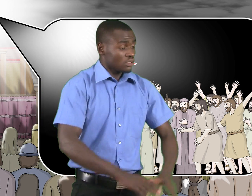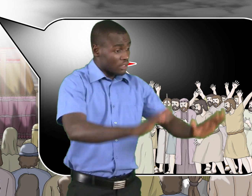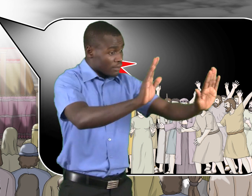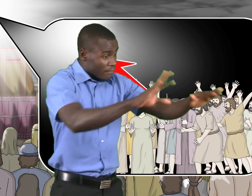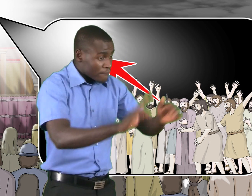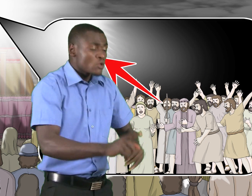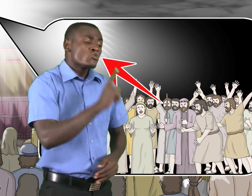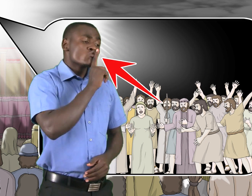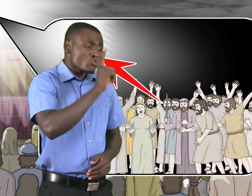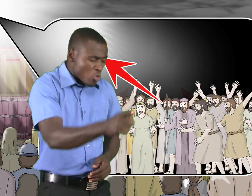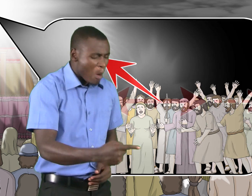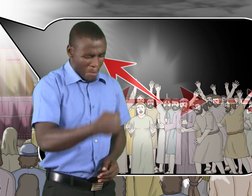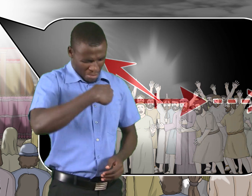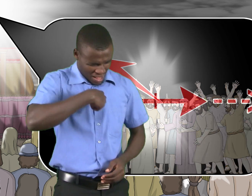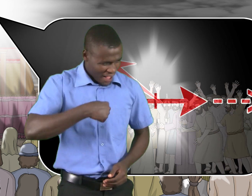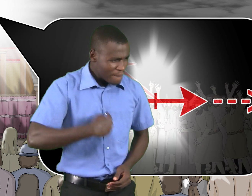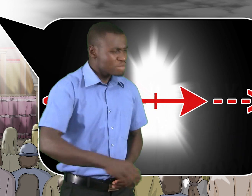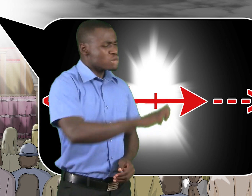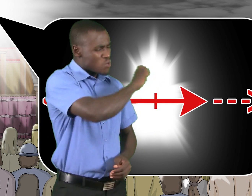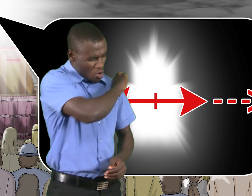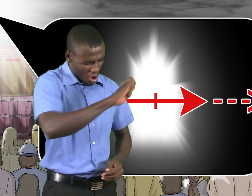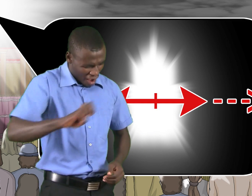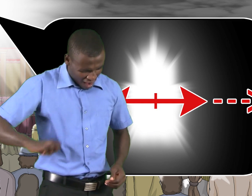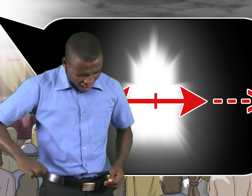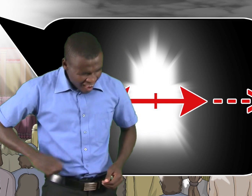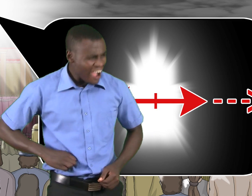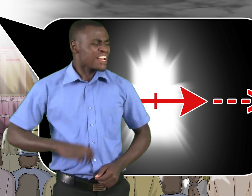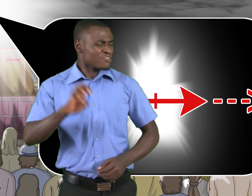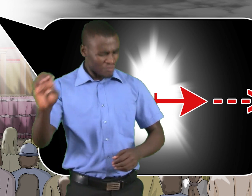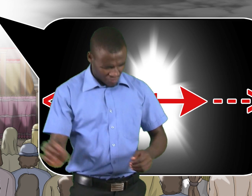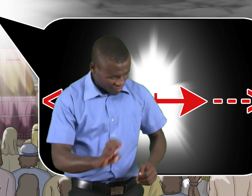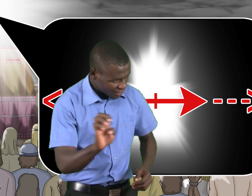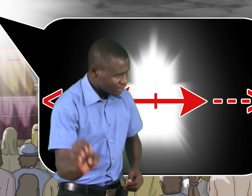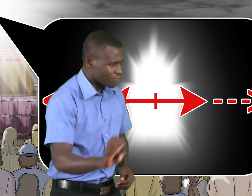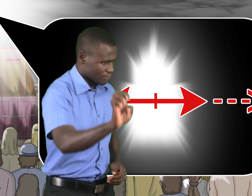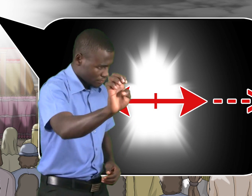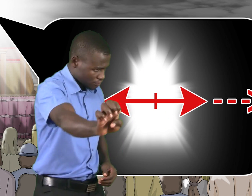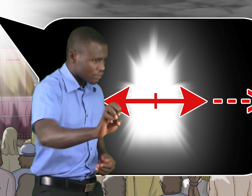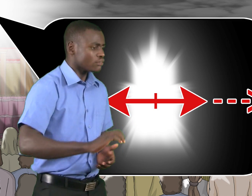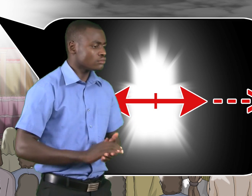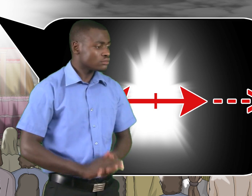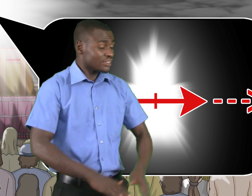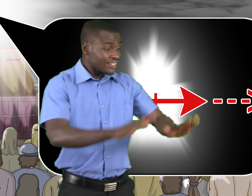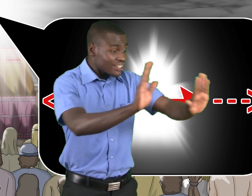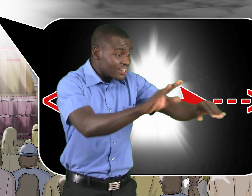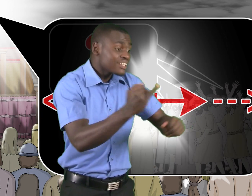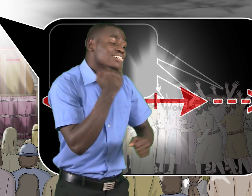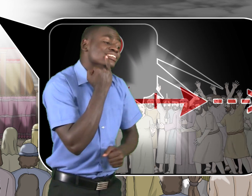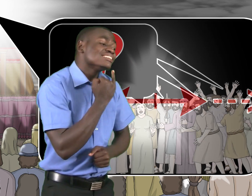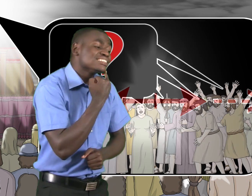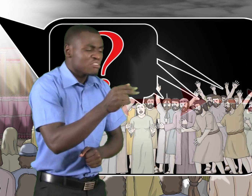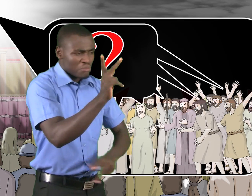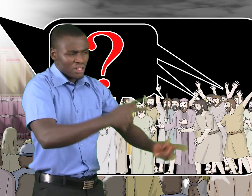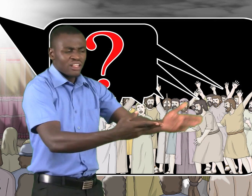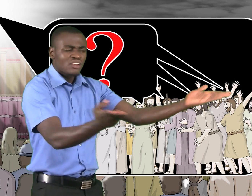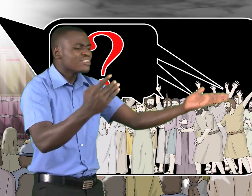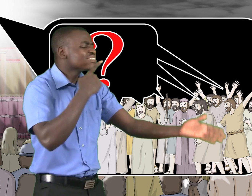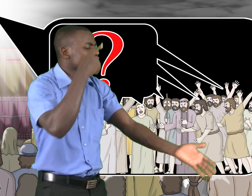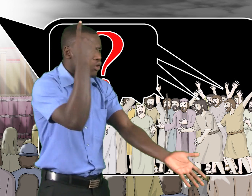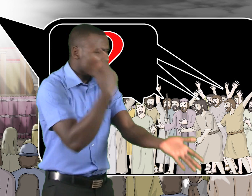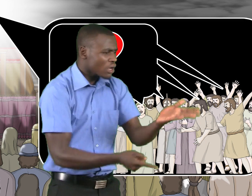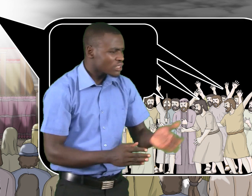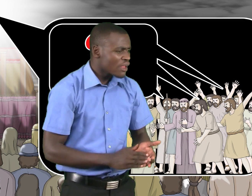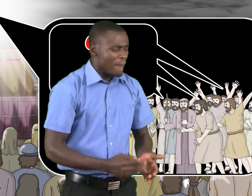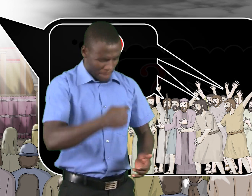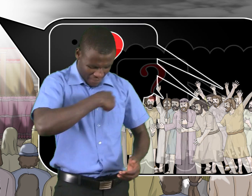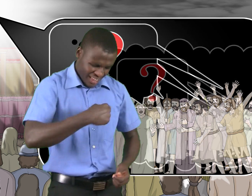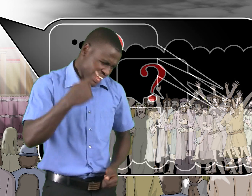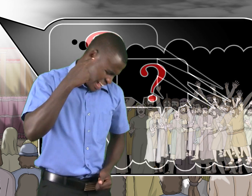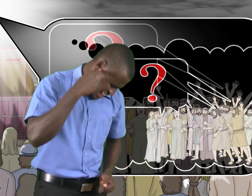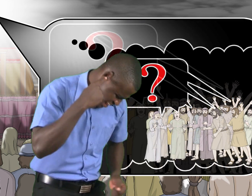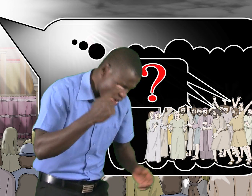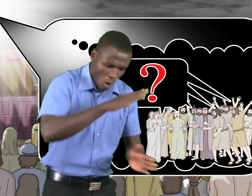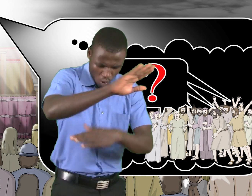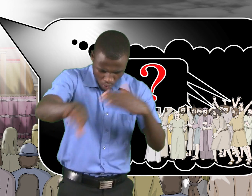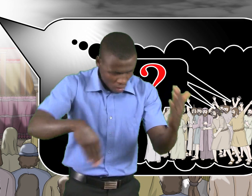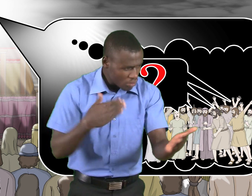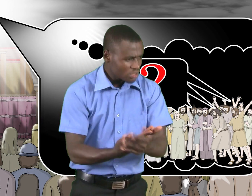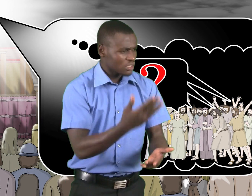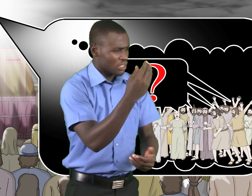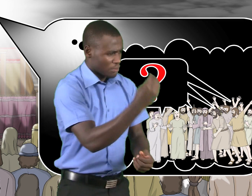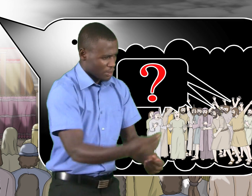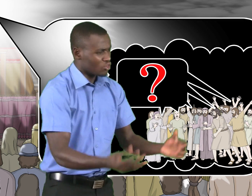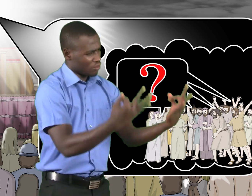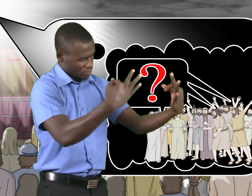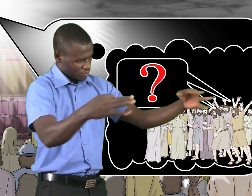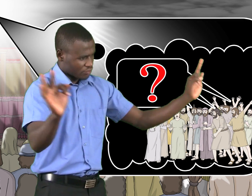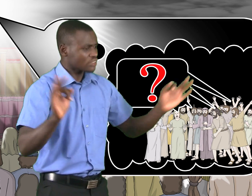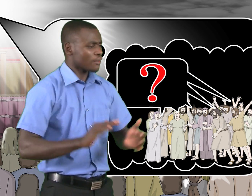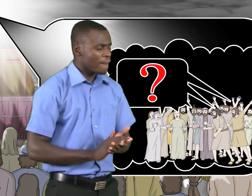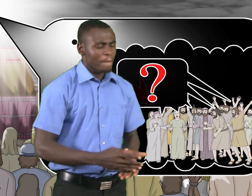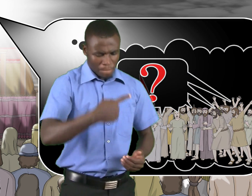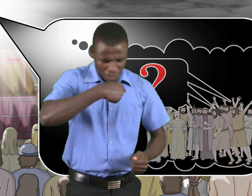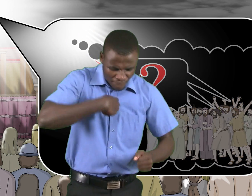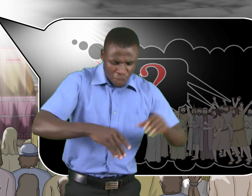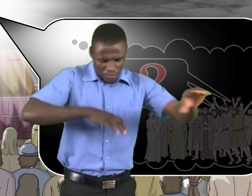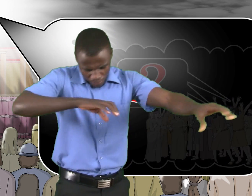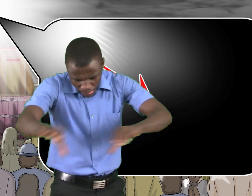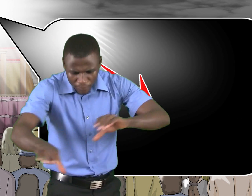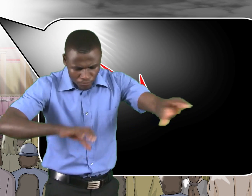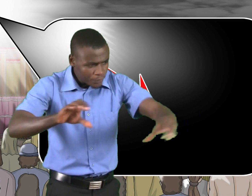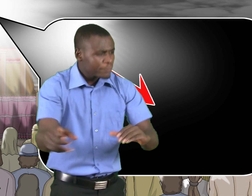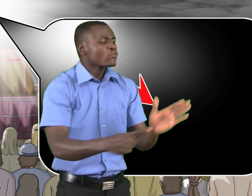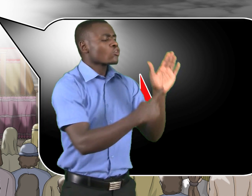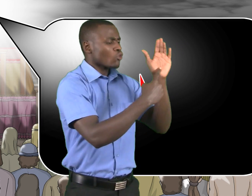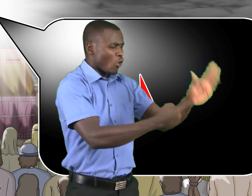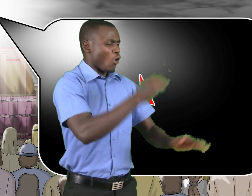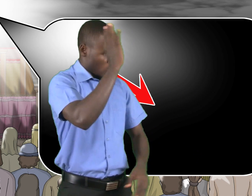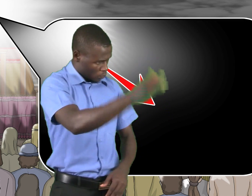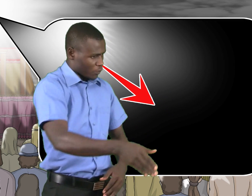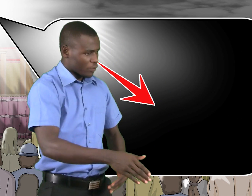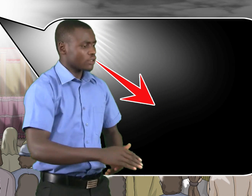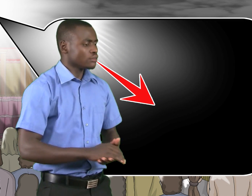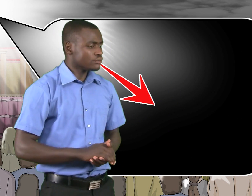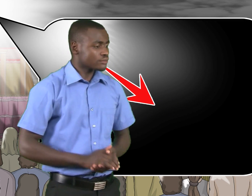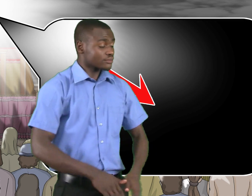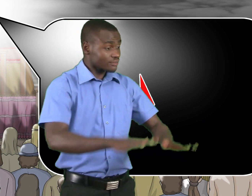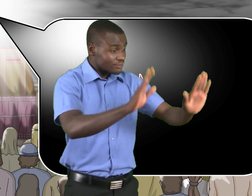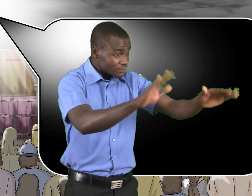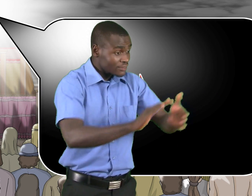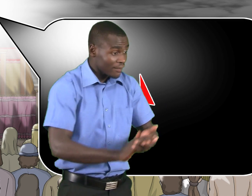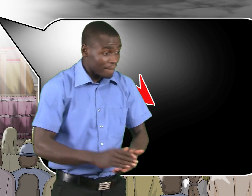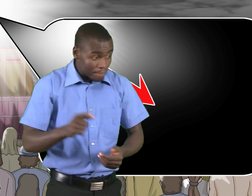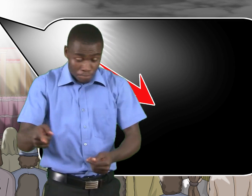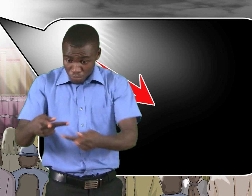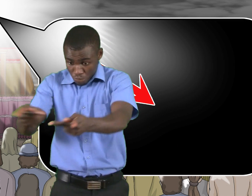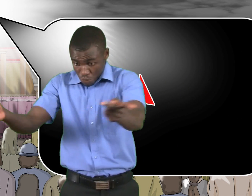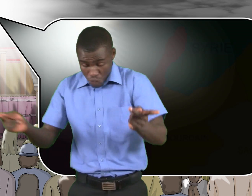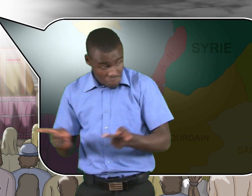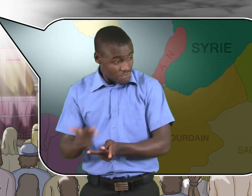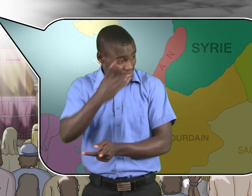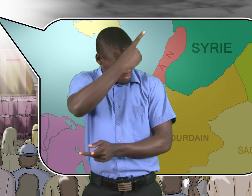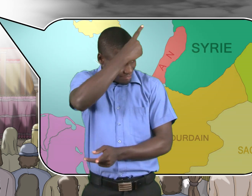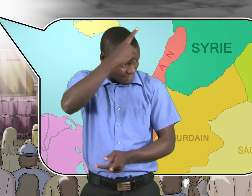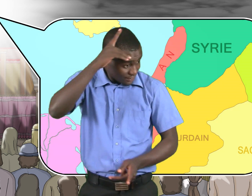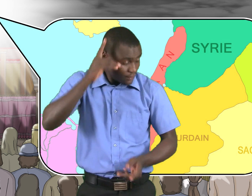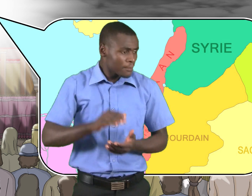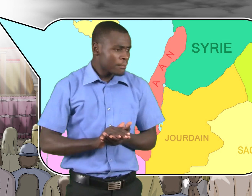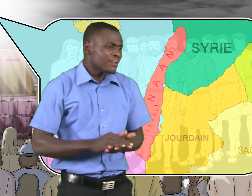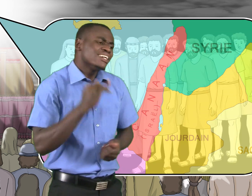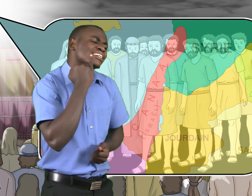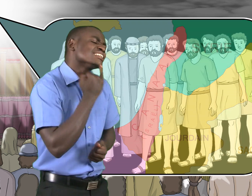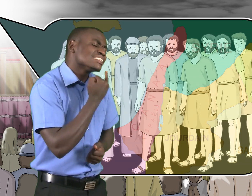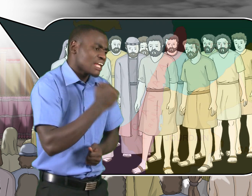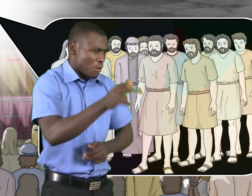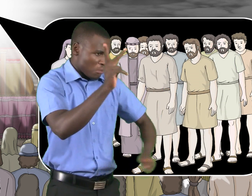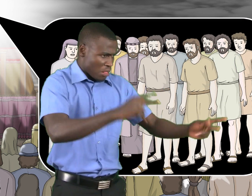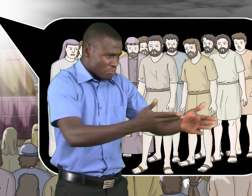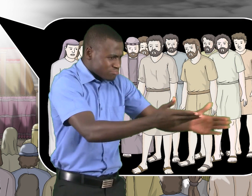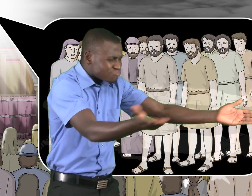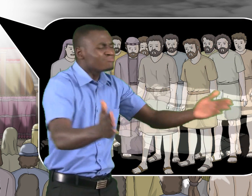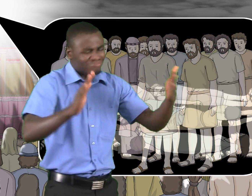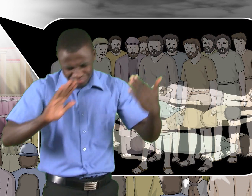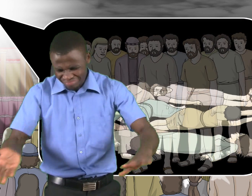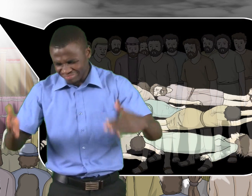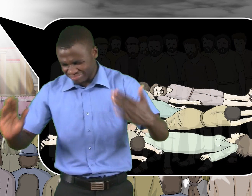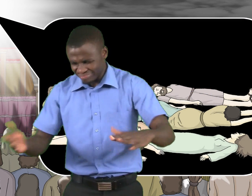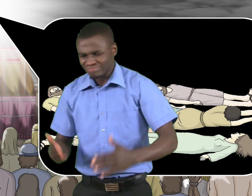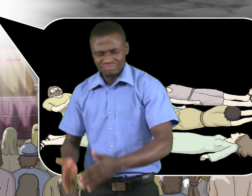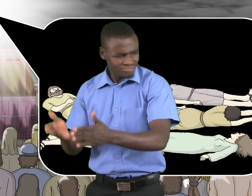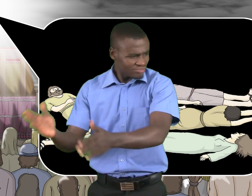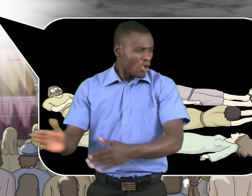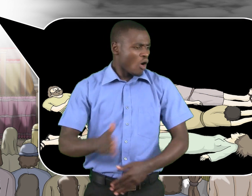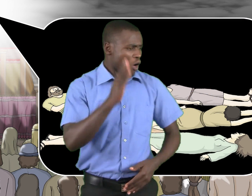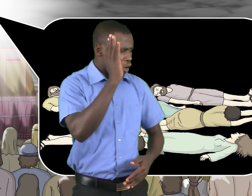So tell them: As surely as I live, declares the LORD, I will do to you exactly as I heard you say.